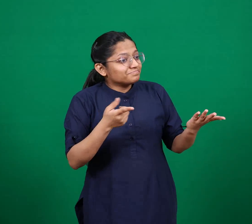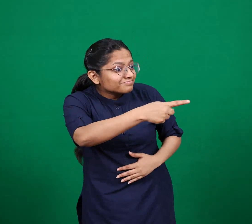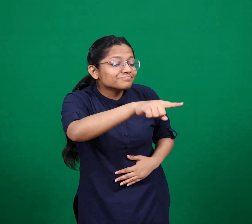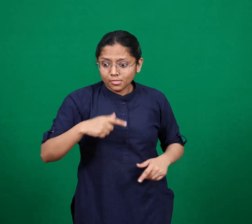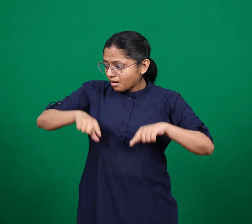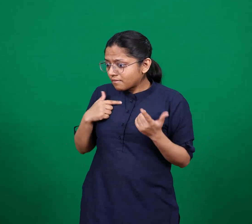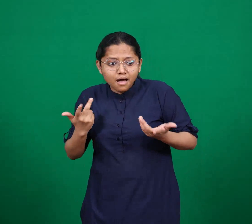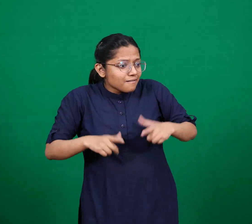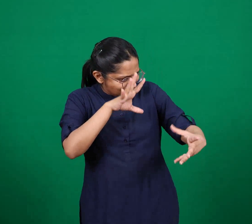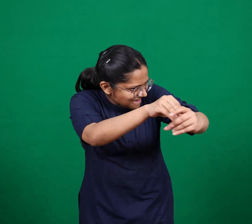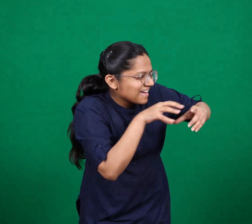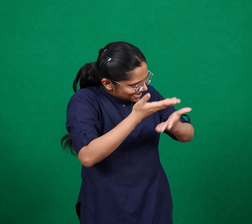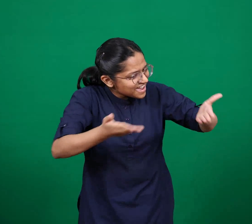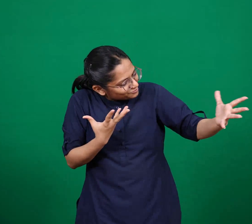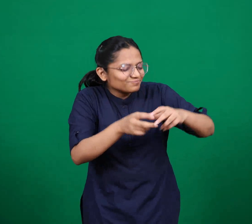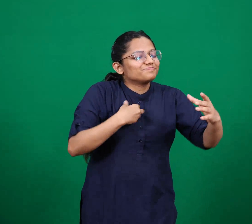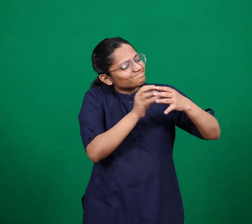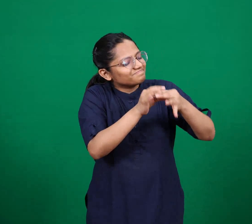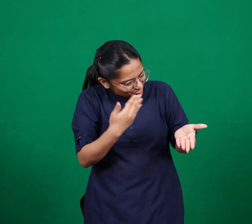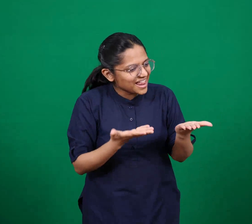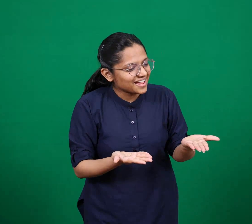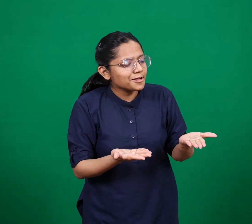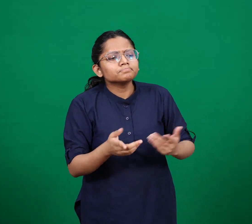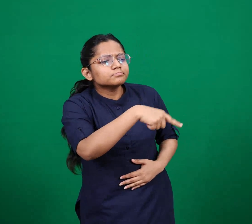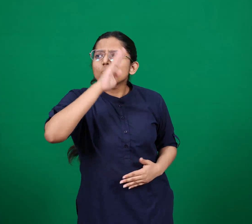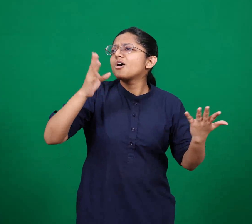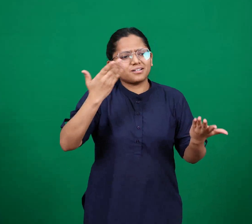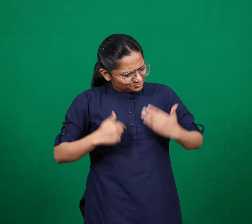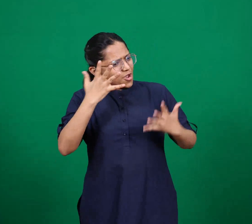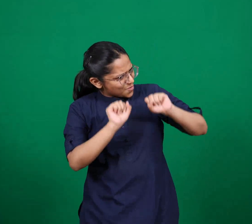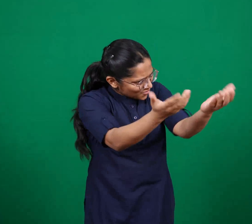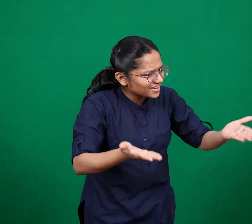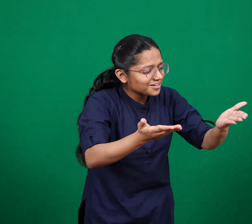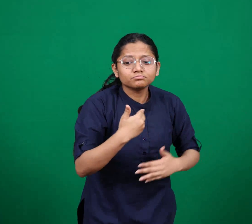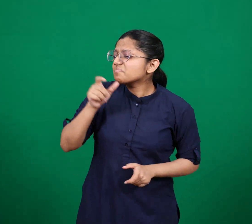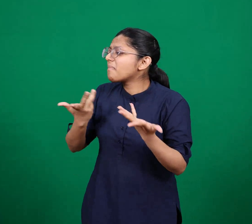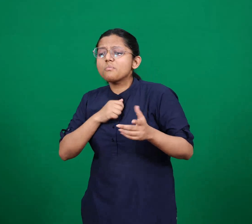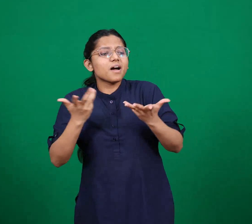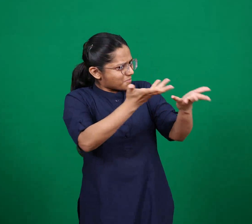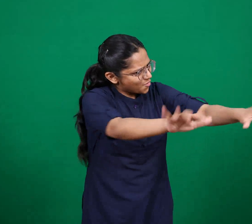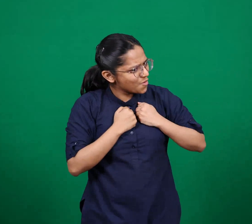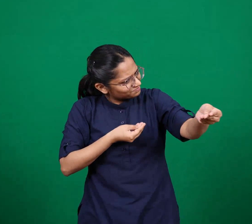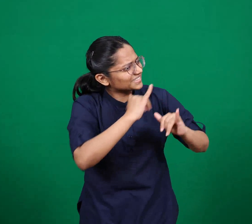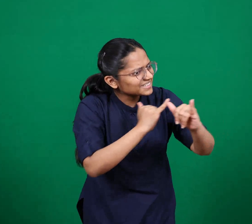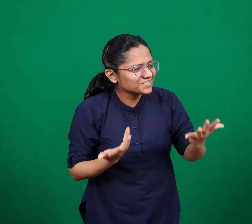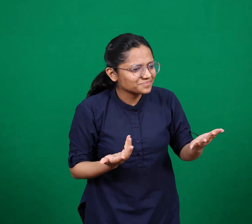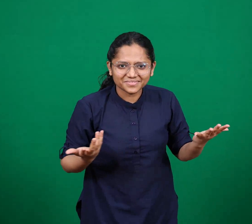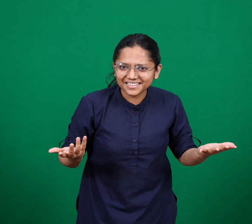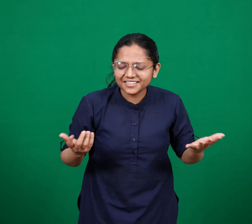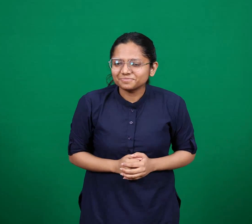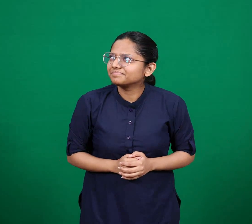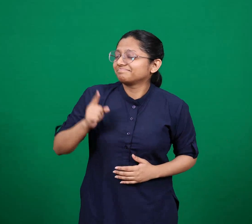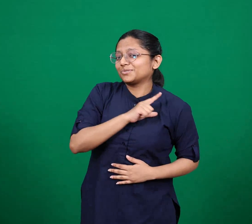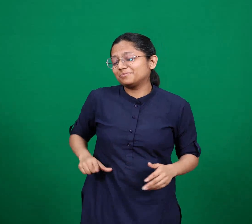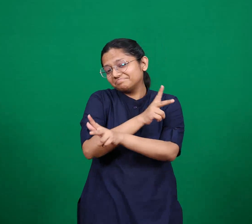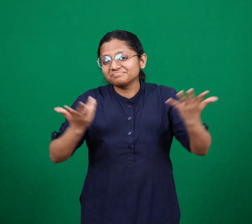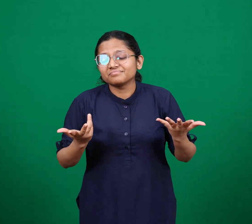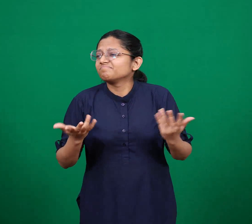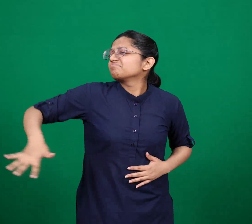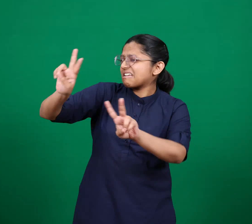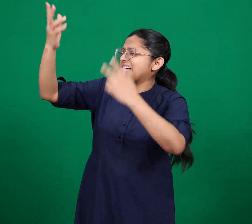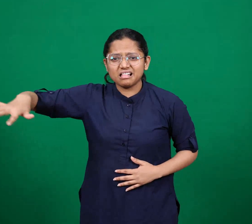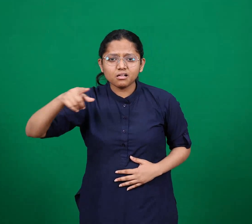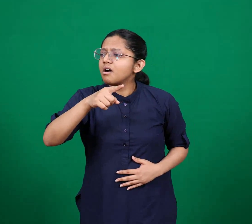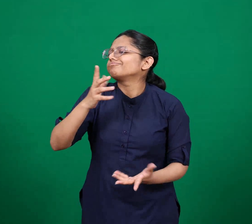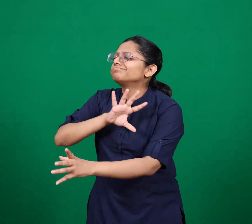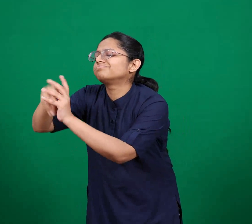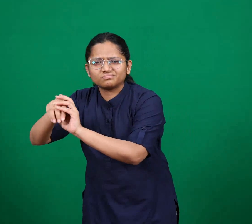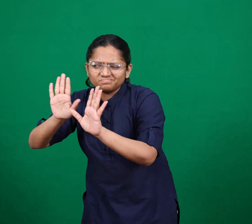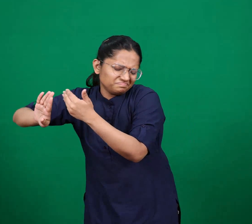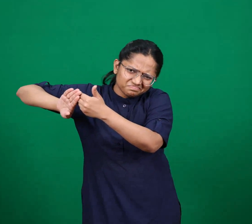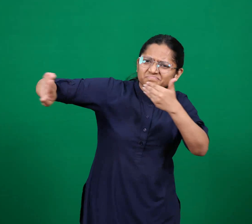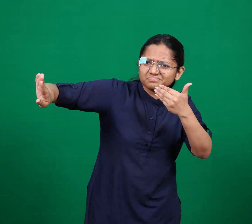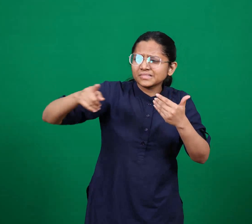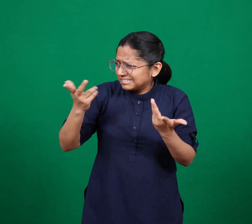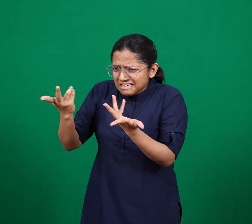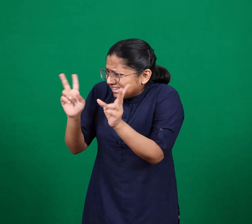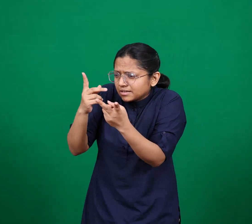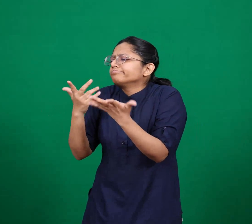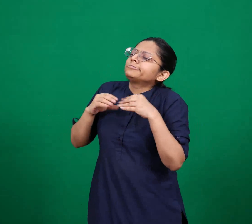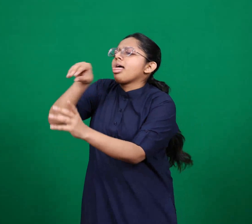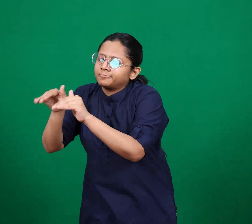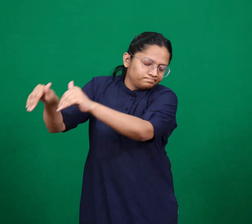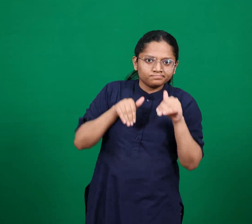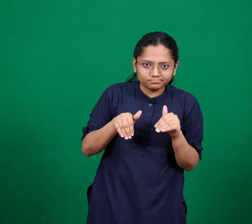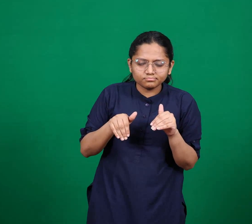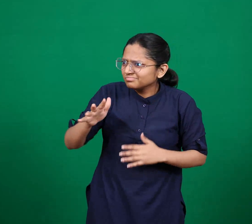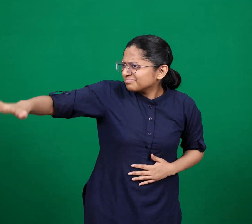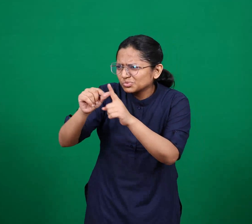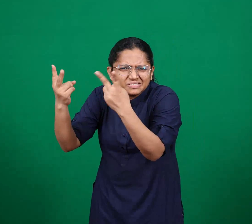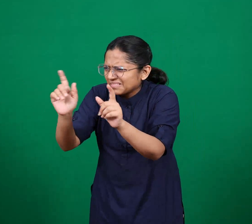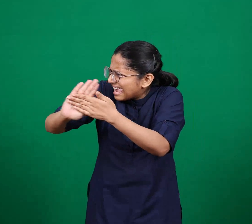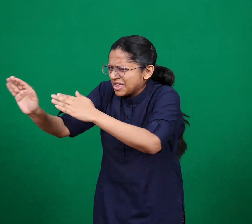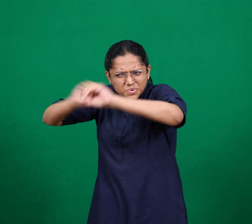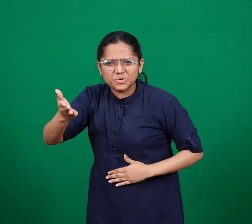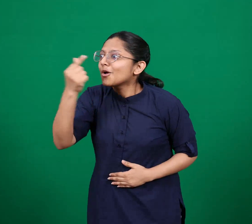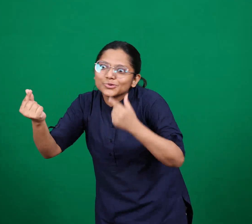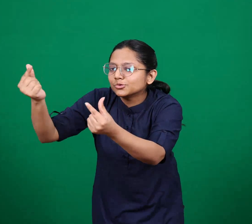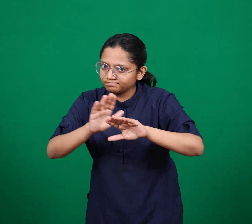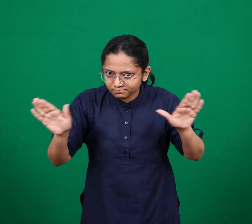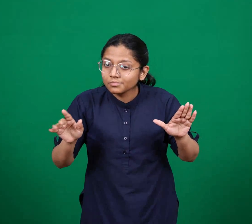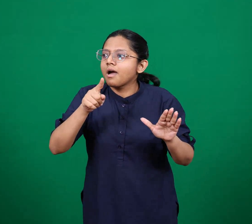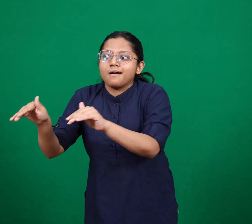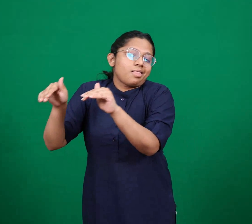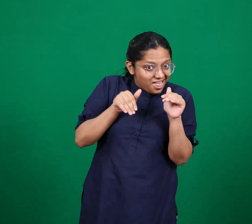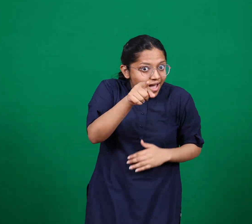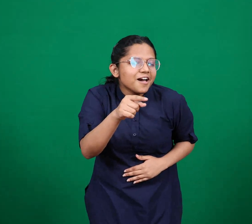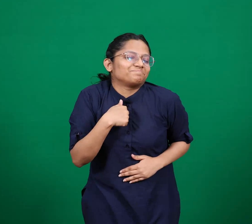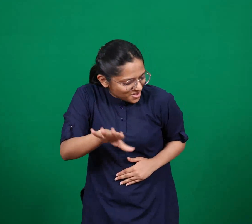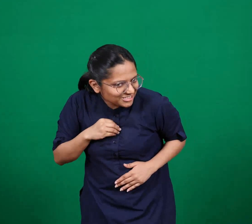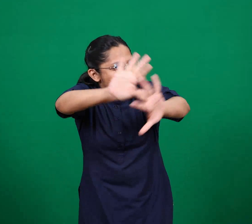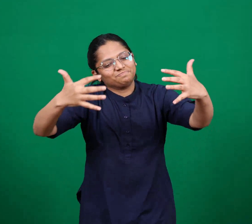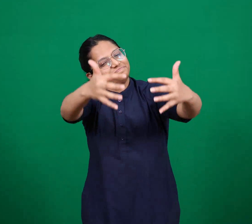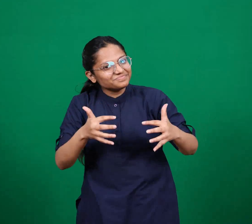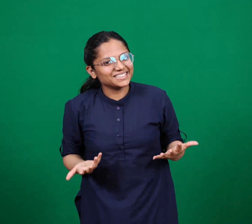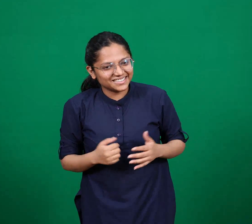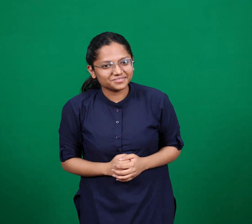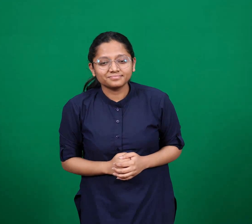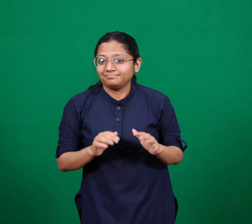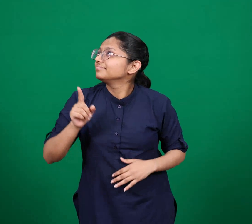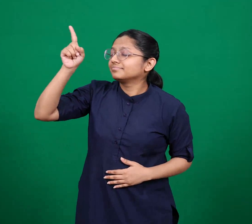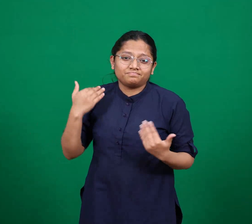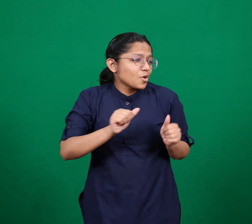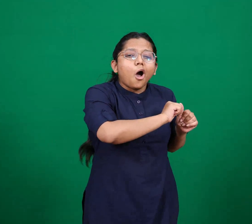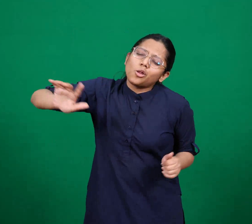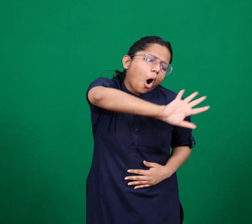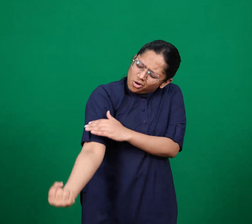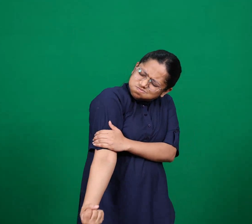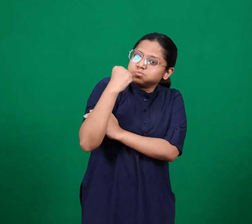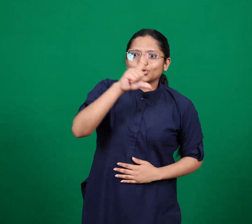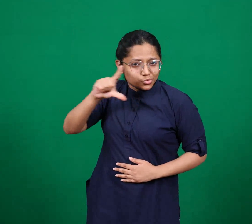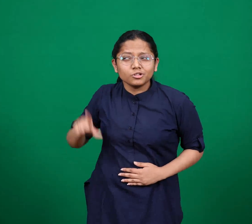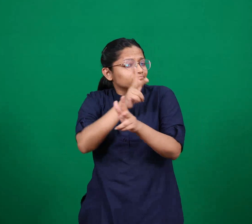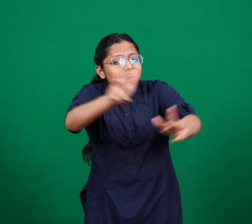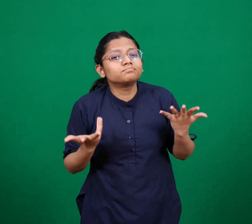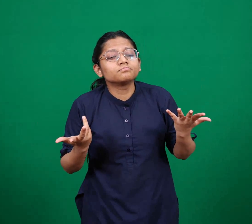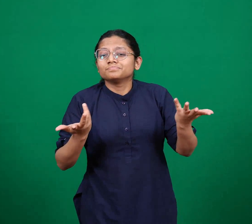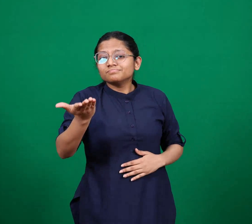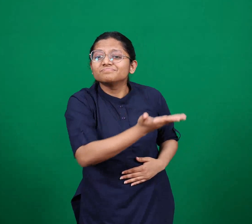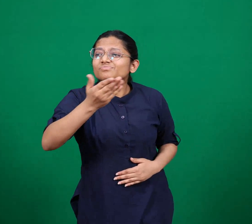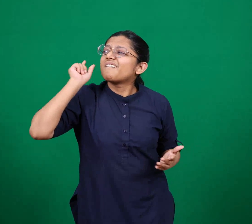As God has said: "I will dwell with them and walk among them, and I will be their God, and they will be My people." "Therefore come out from among them and be separate, says the Lord. Touch no unclean thing, and I will receive you."